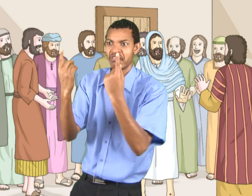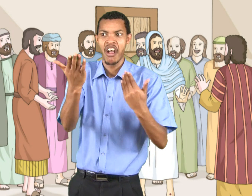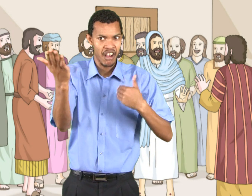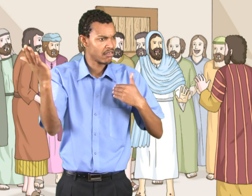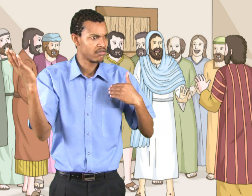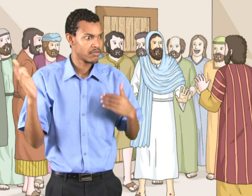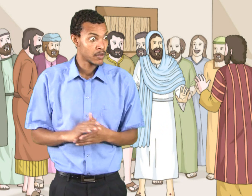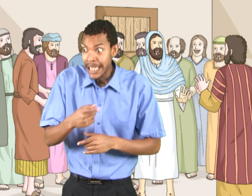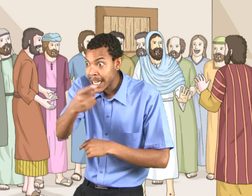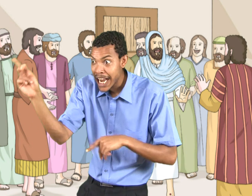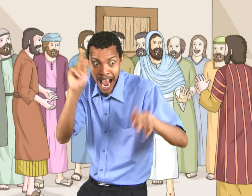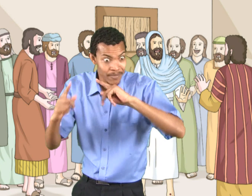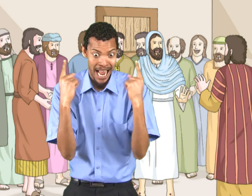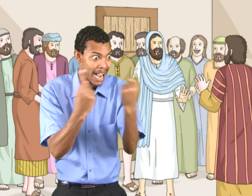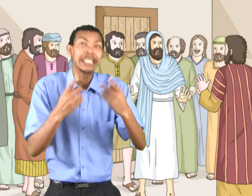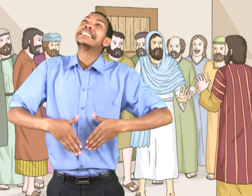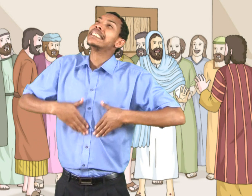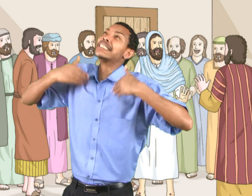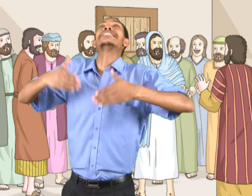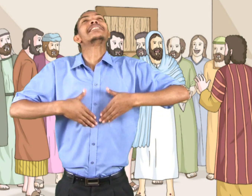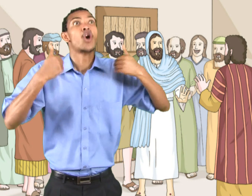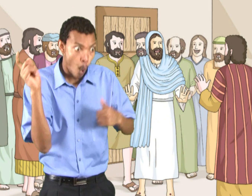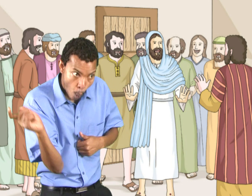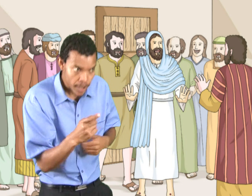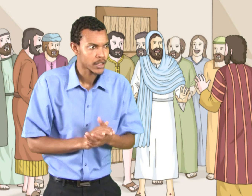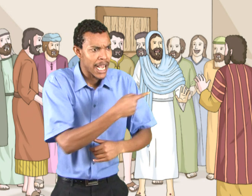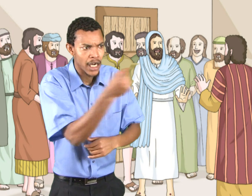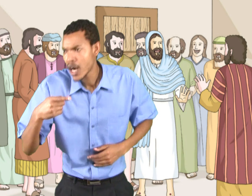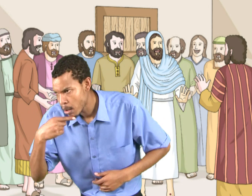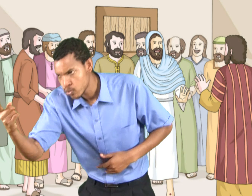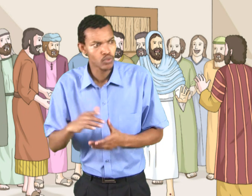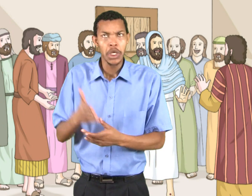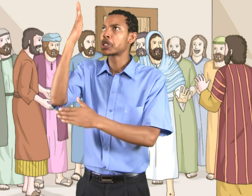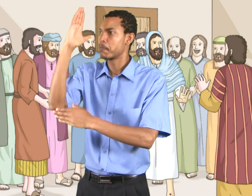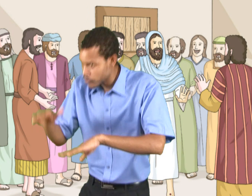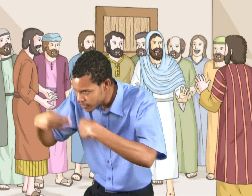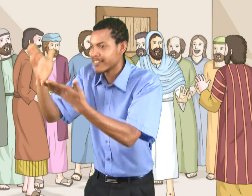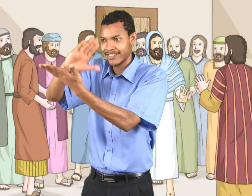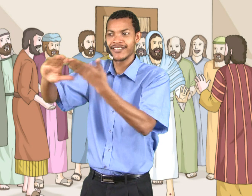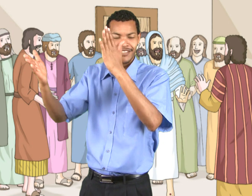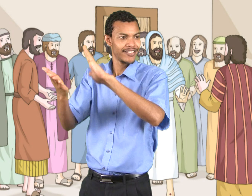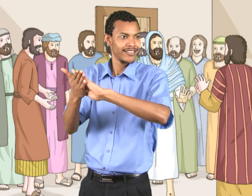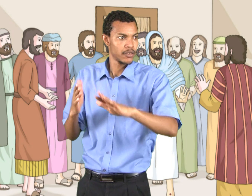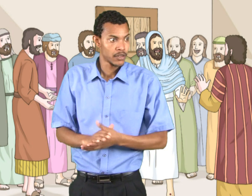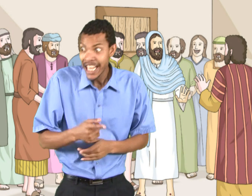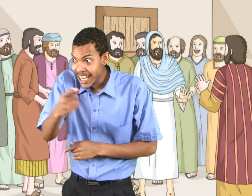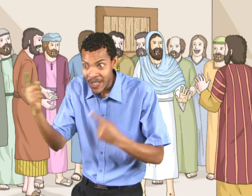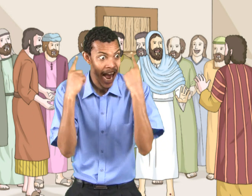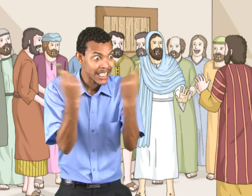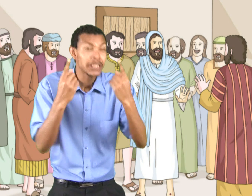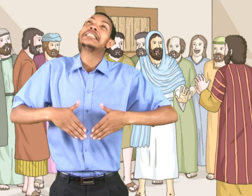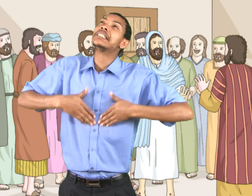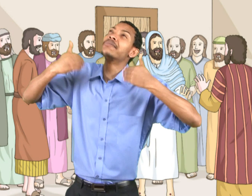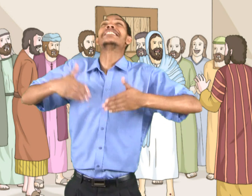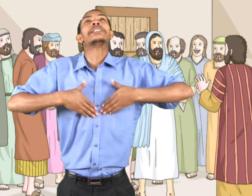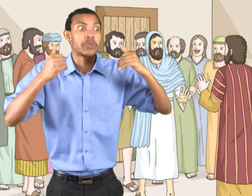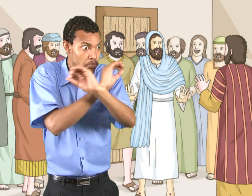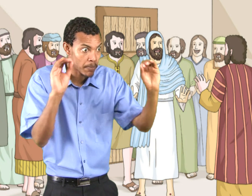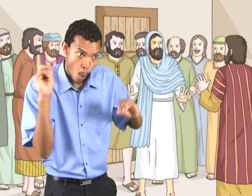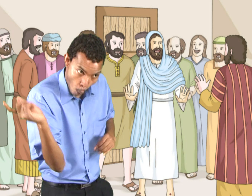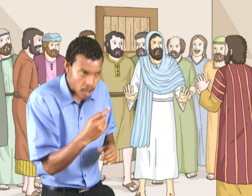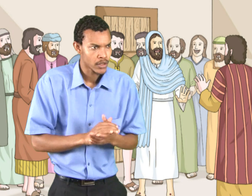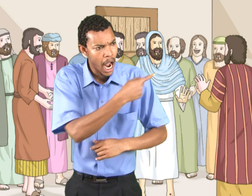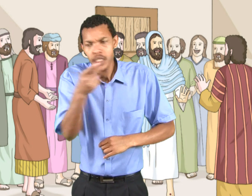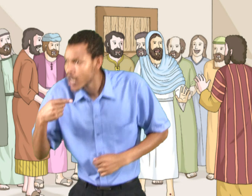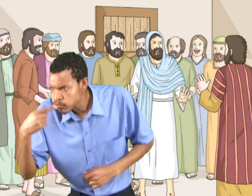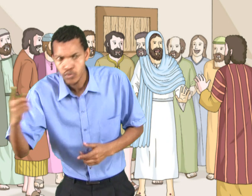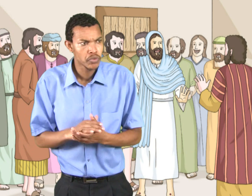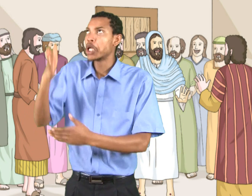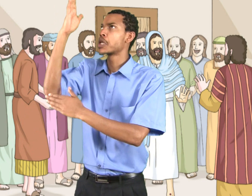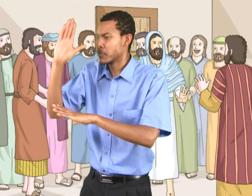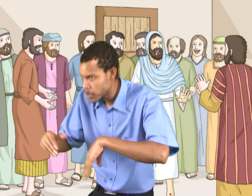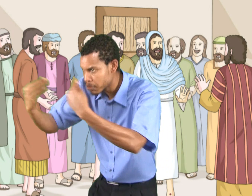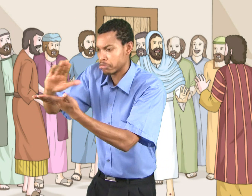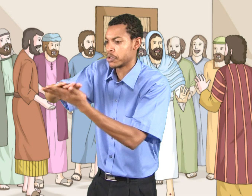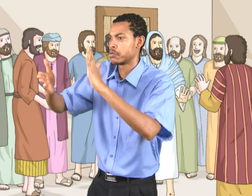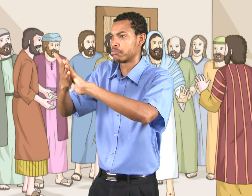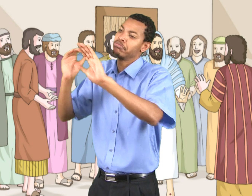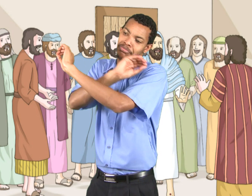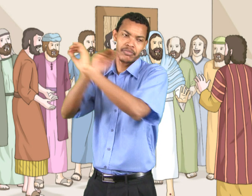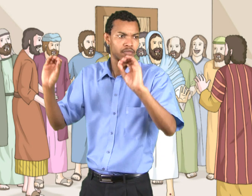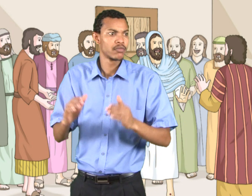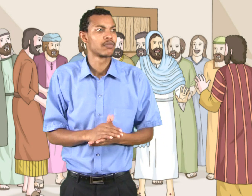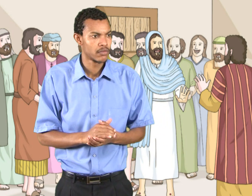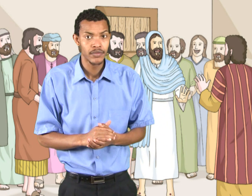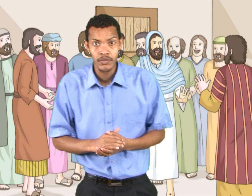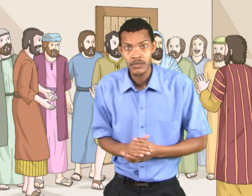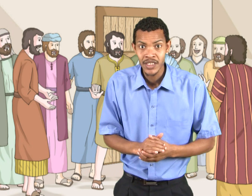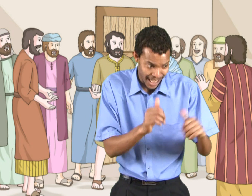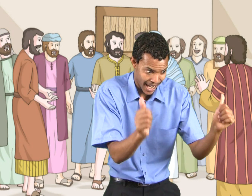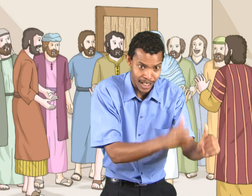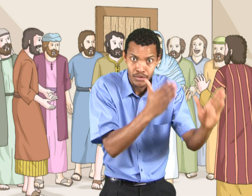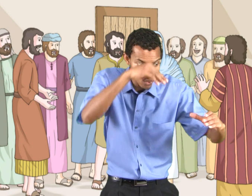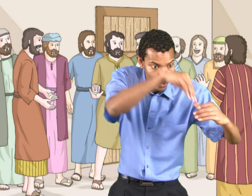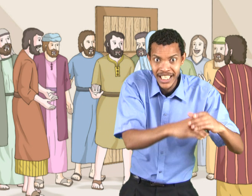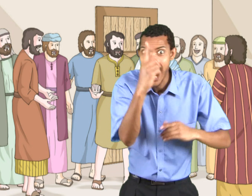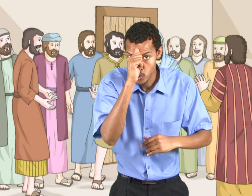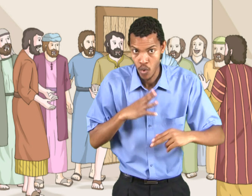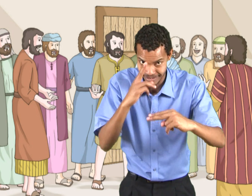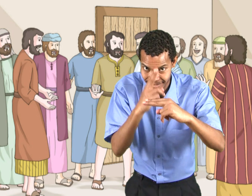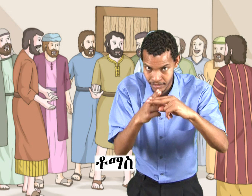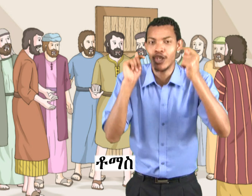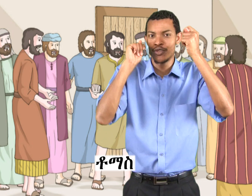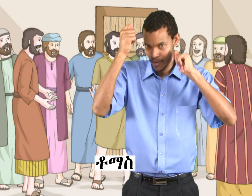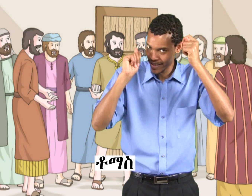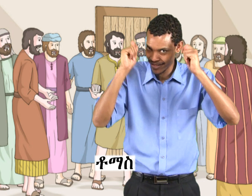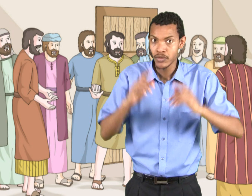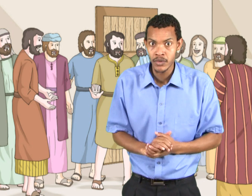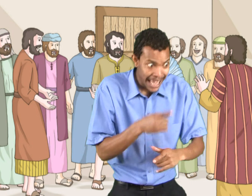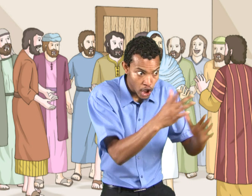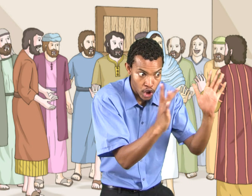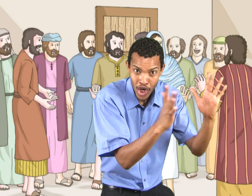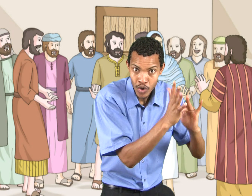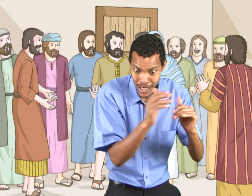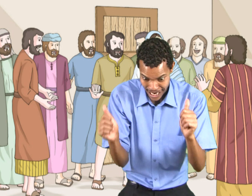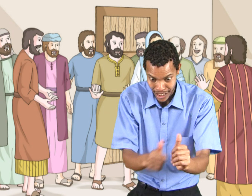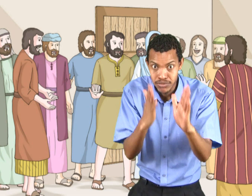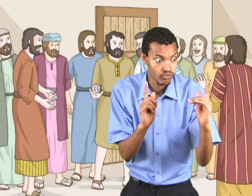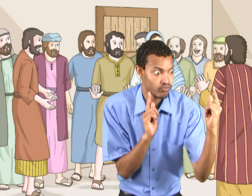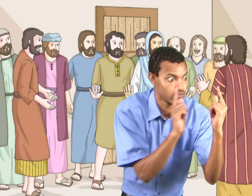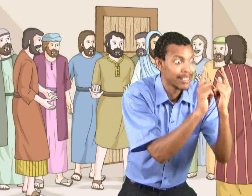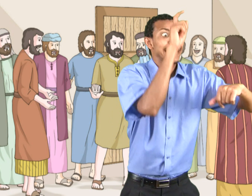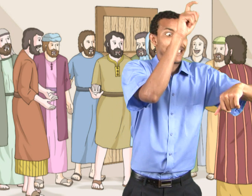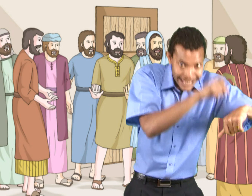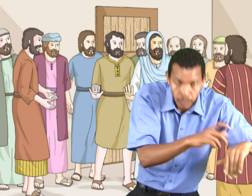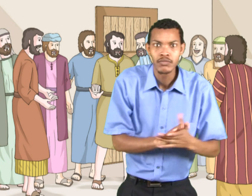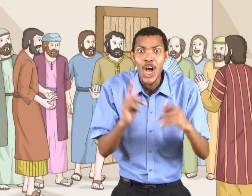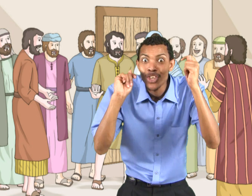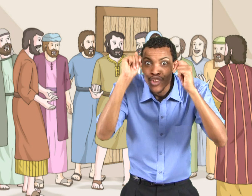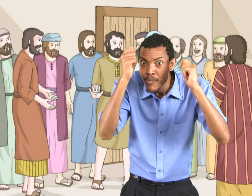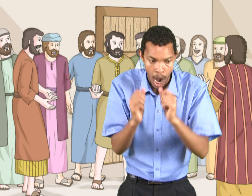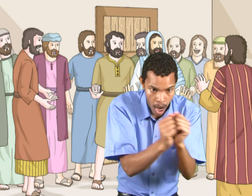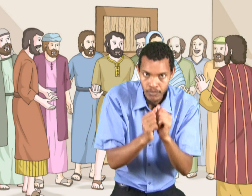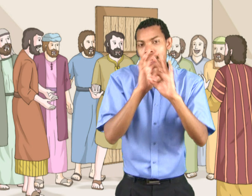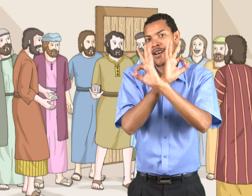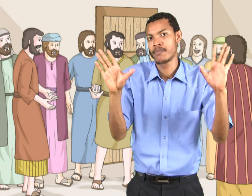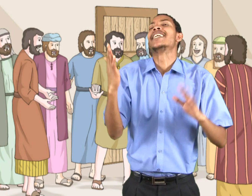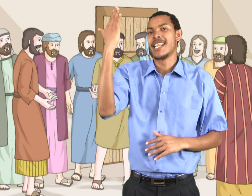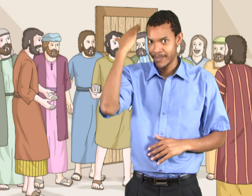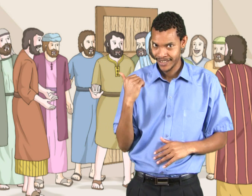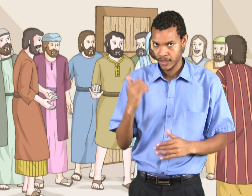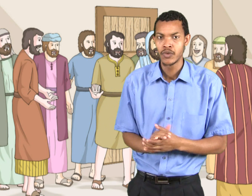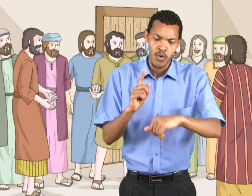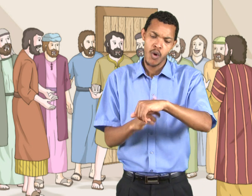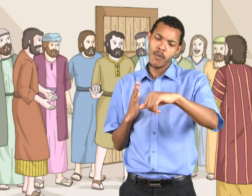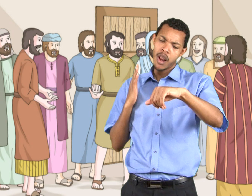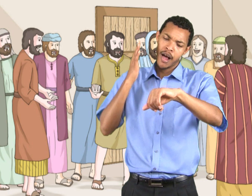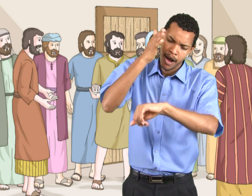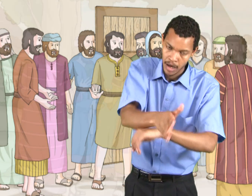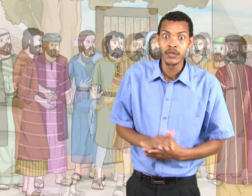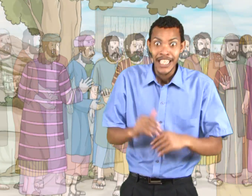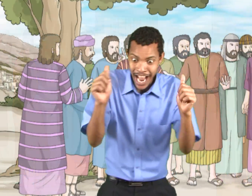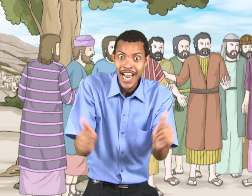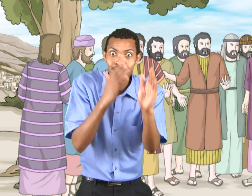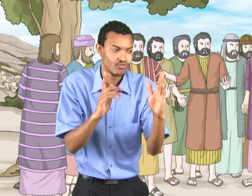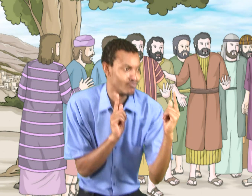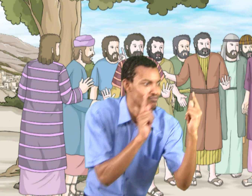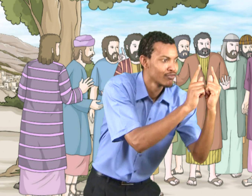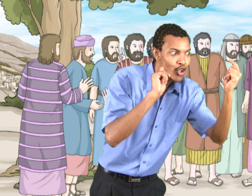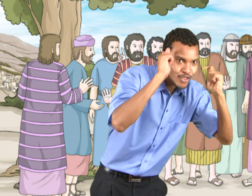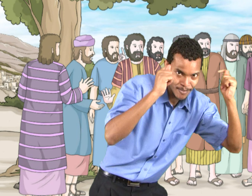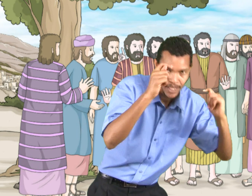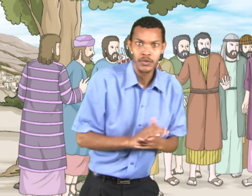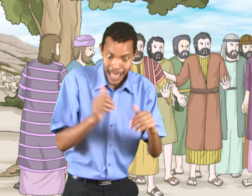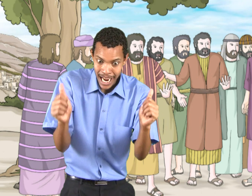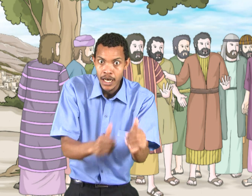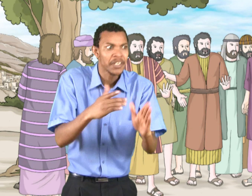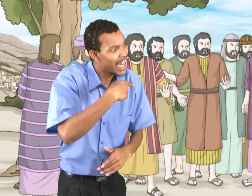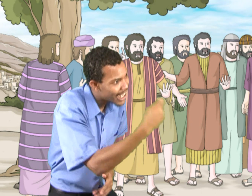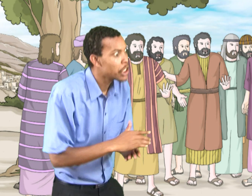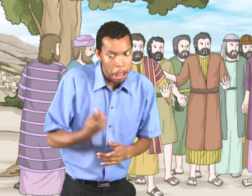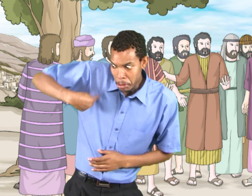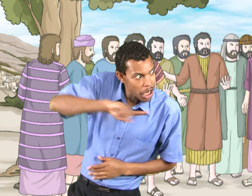if you withhold forgiveness from anyone, it is withheld.” Now Thomas called Didymus, one of the Twelve, was not with the disciples when Jesus came. So the other disciples told him, “We have seen the Lord!”